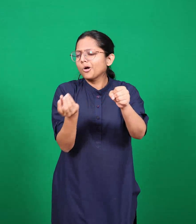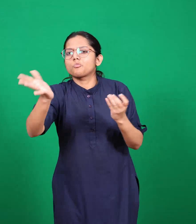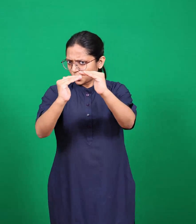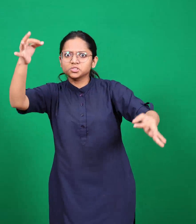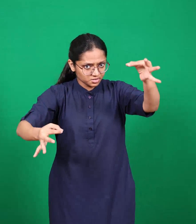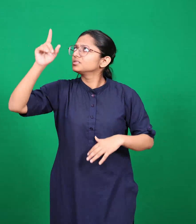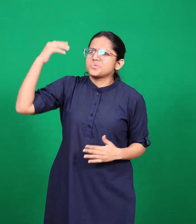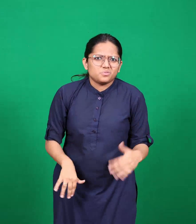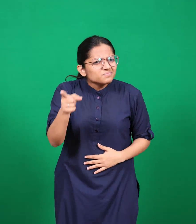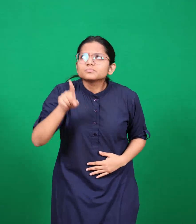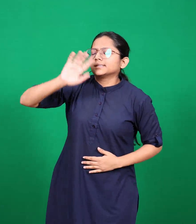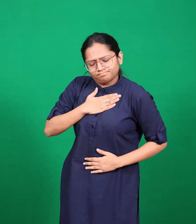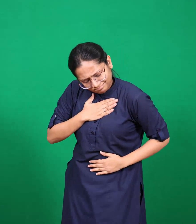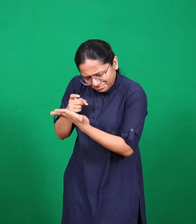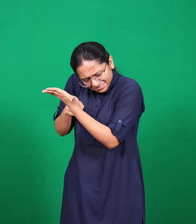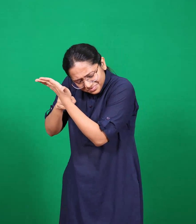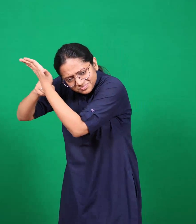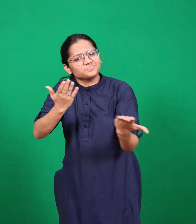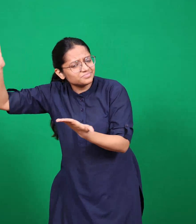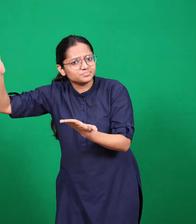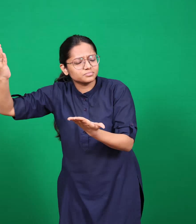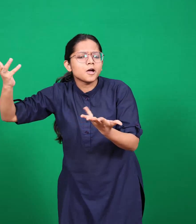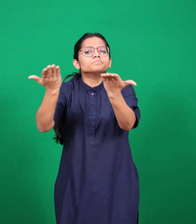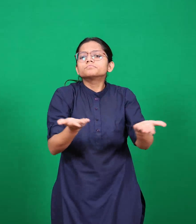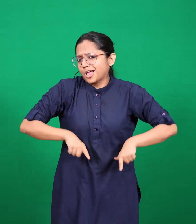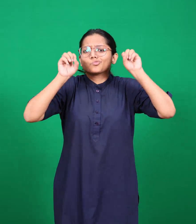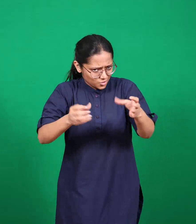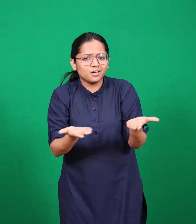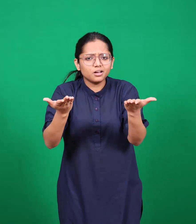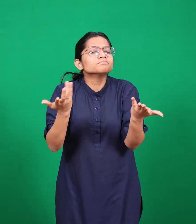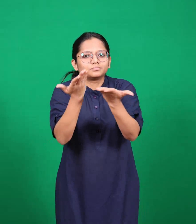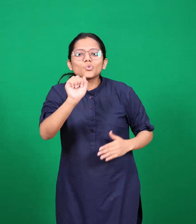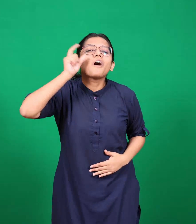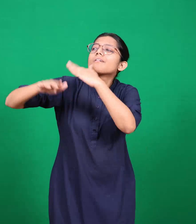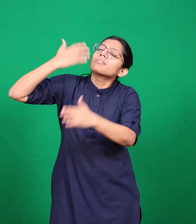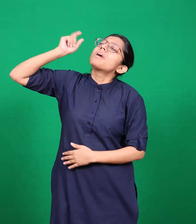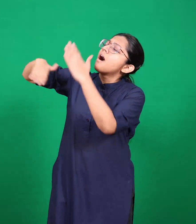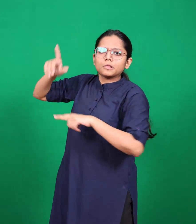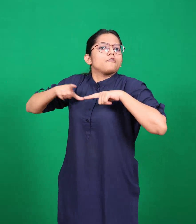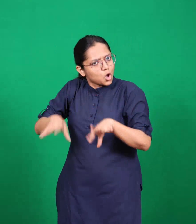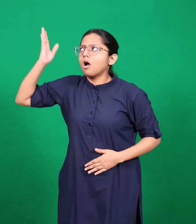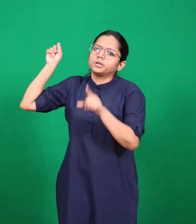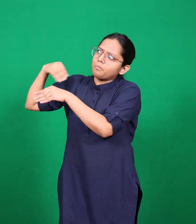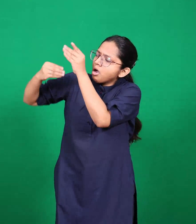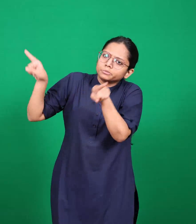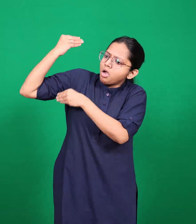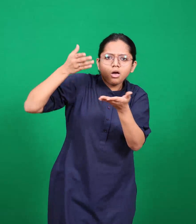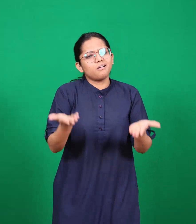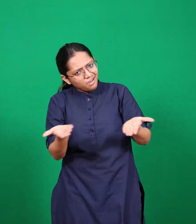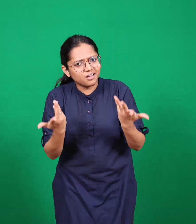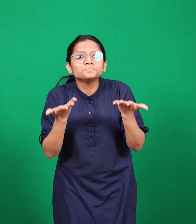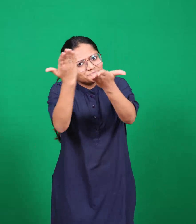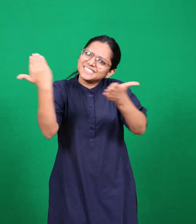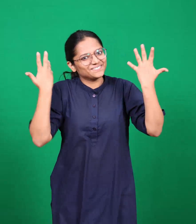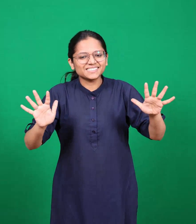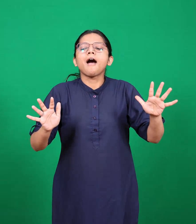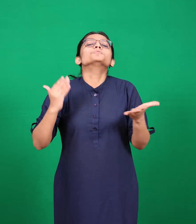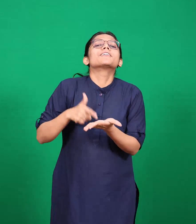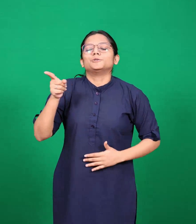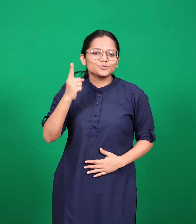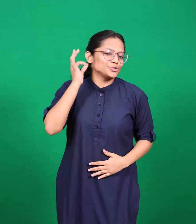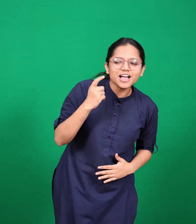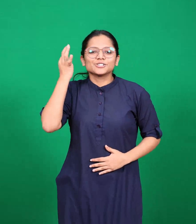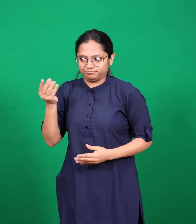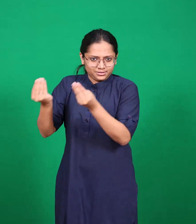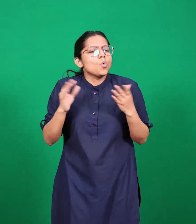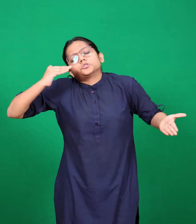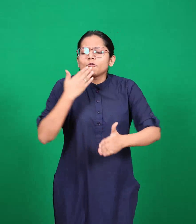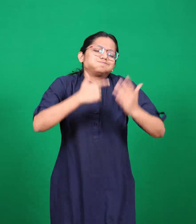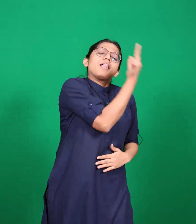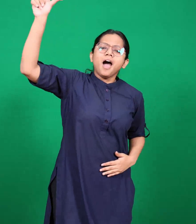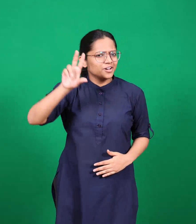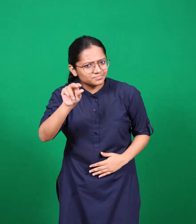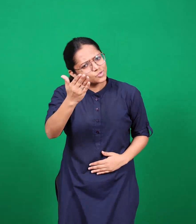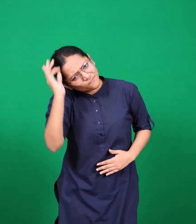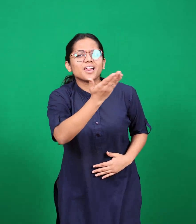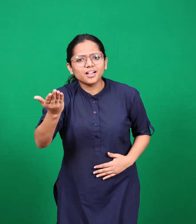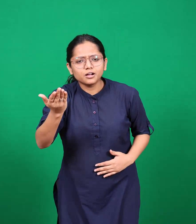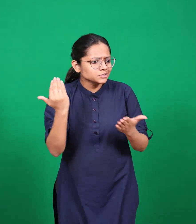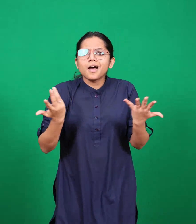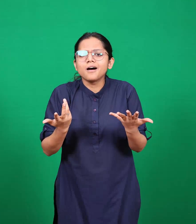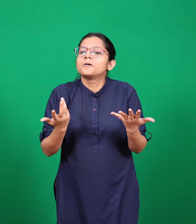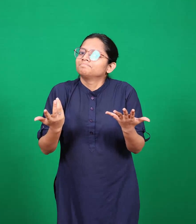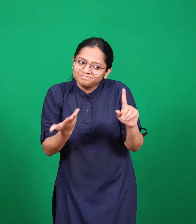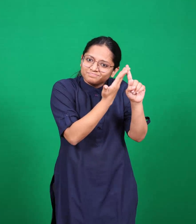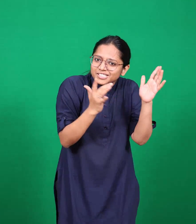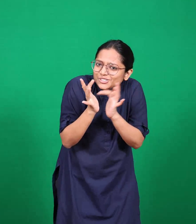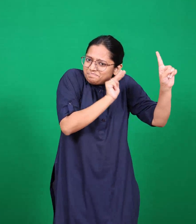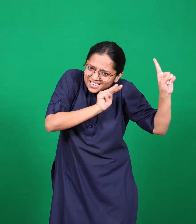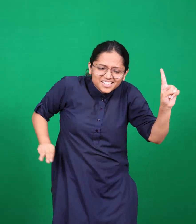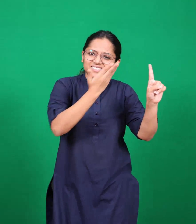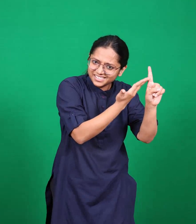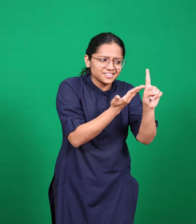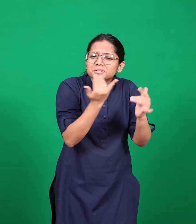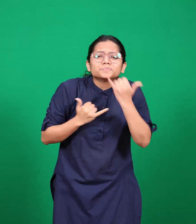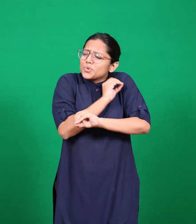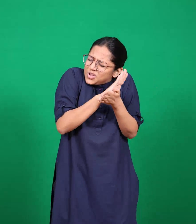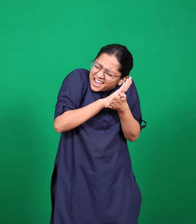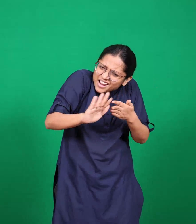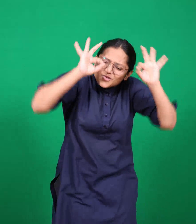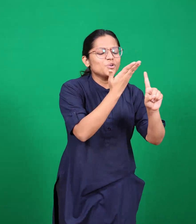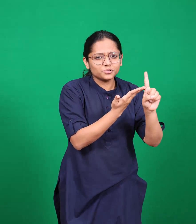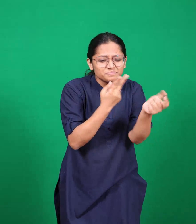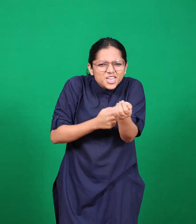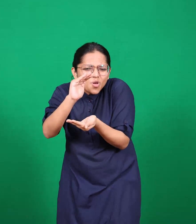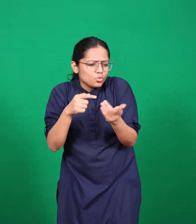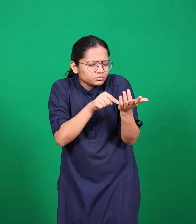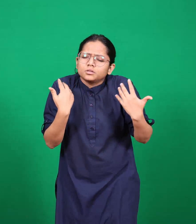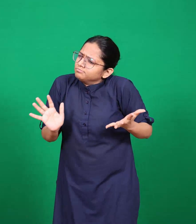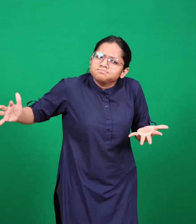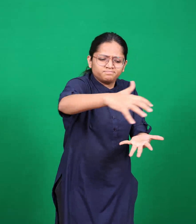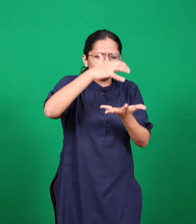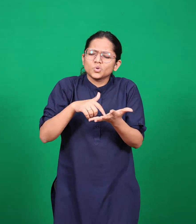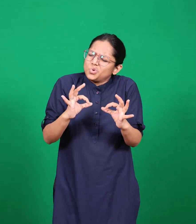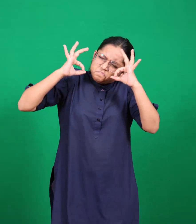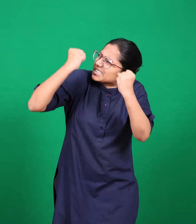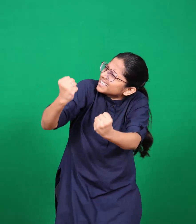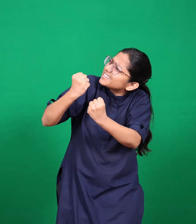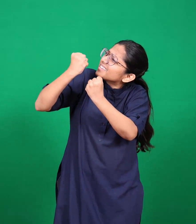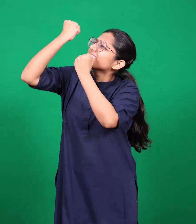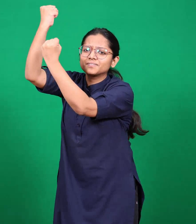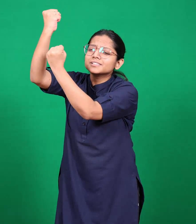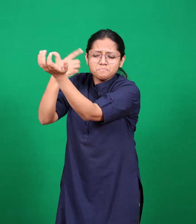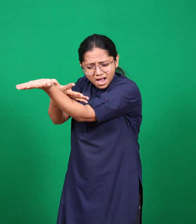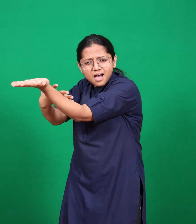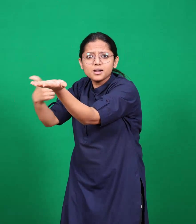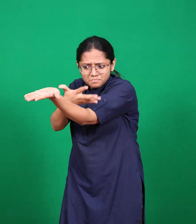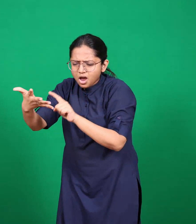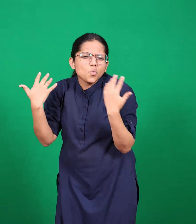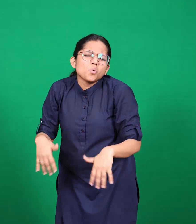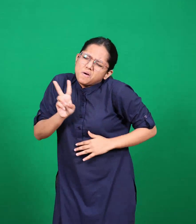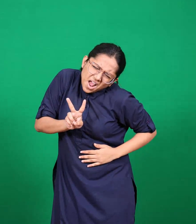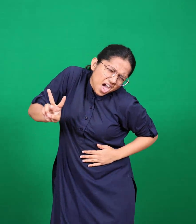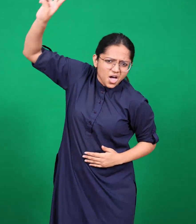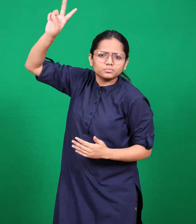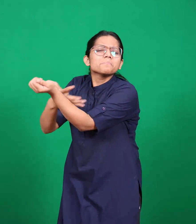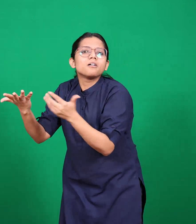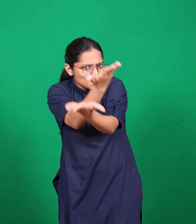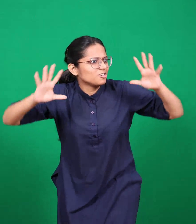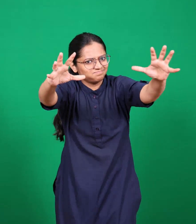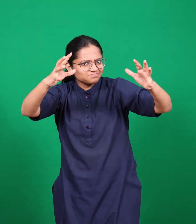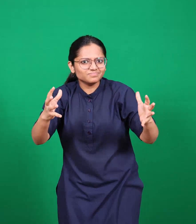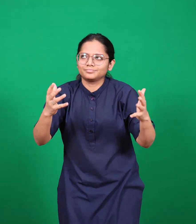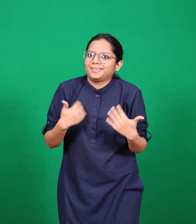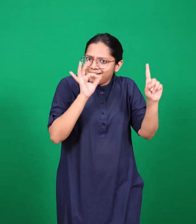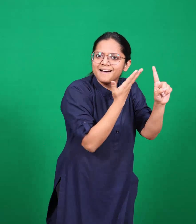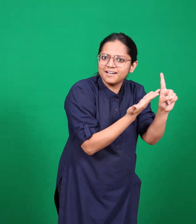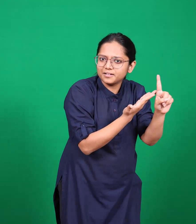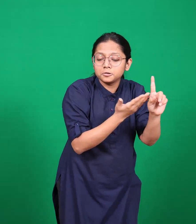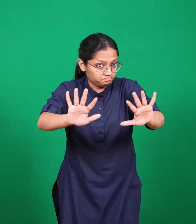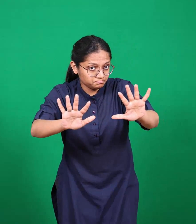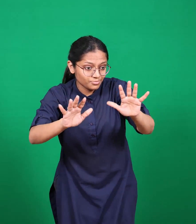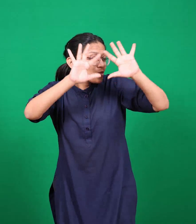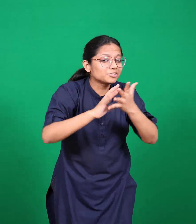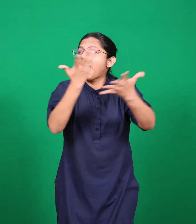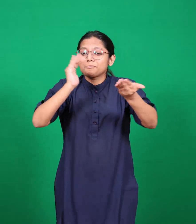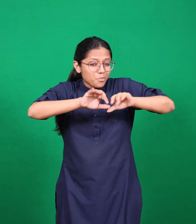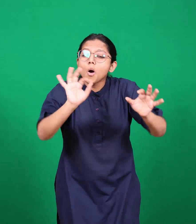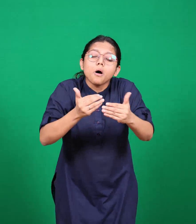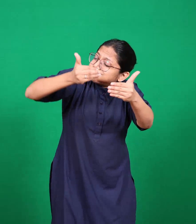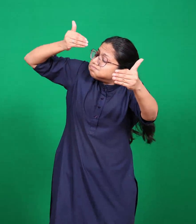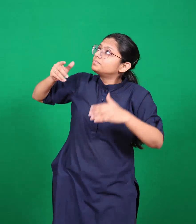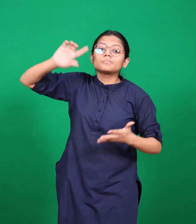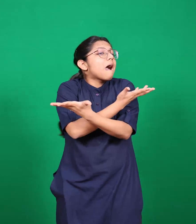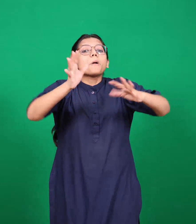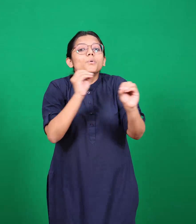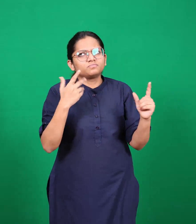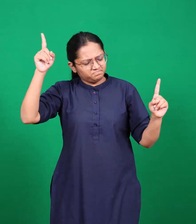For you know that it was not with perishable things such as silver or gold that you were redeemed from the empty way of life you inherited from your forefathers, but with the precious blood of Christ, a lamb without blemish or spot.